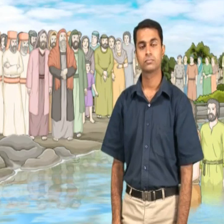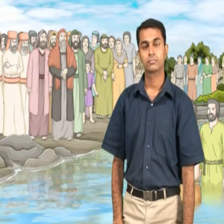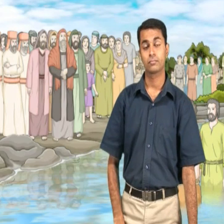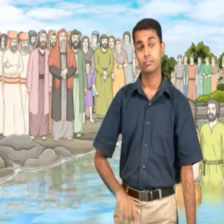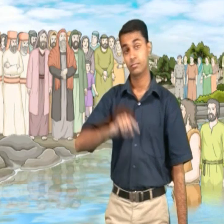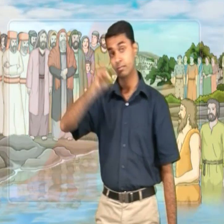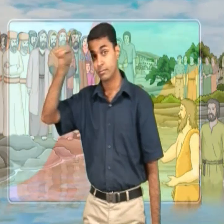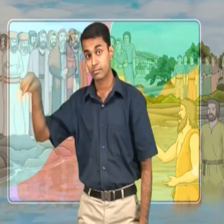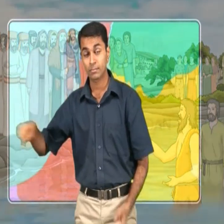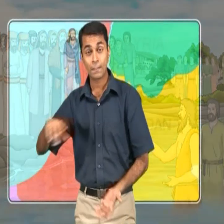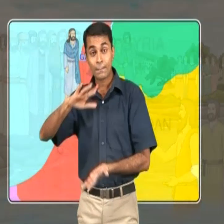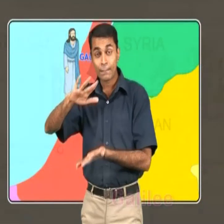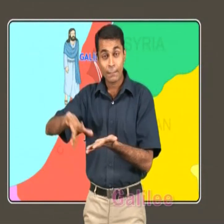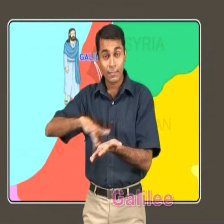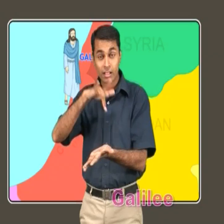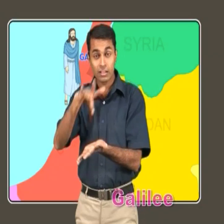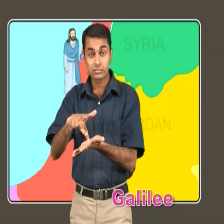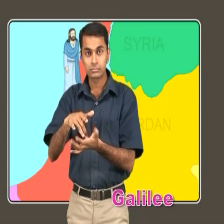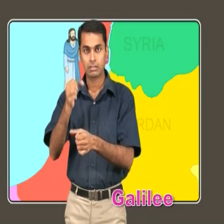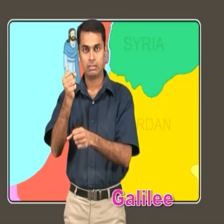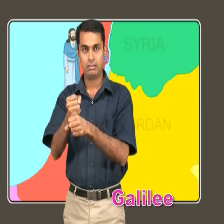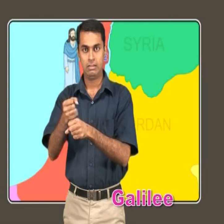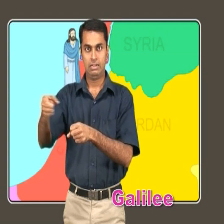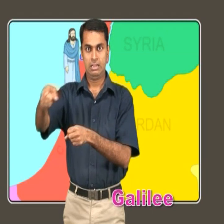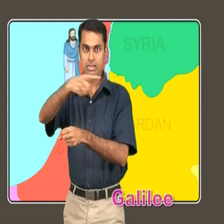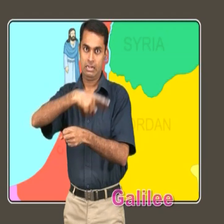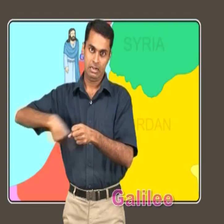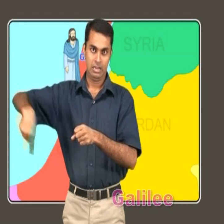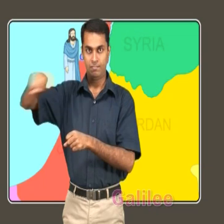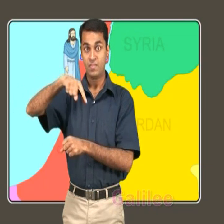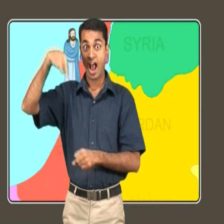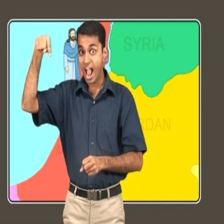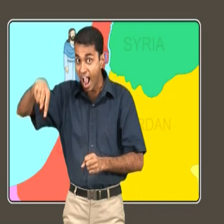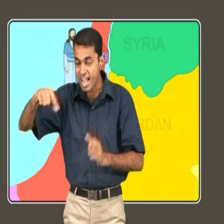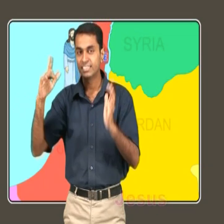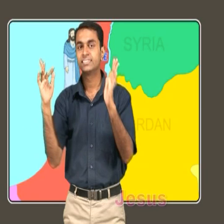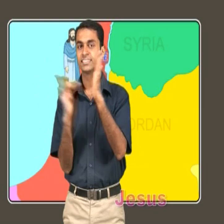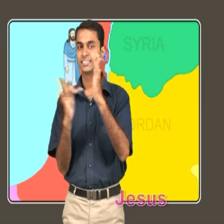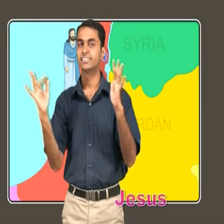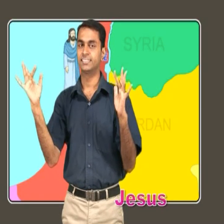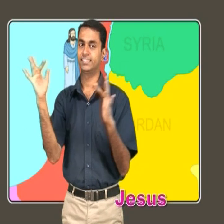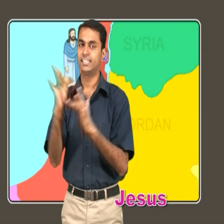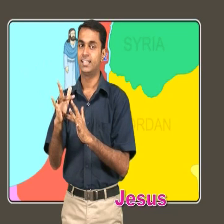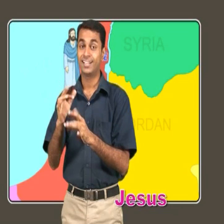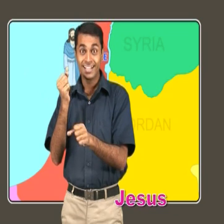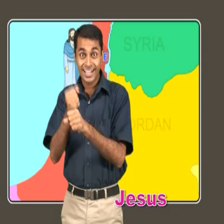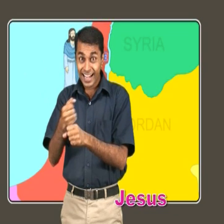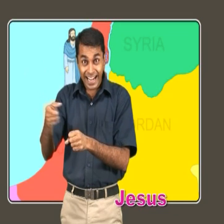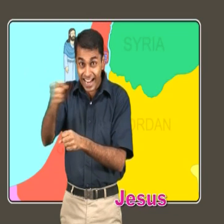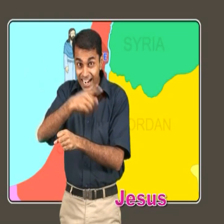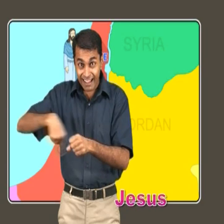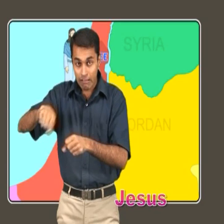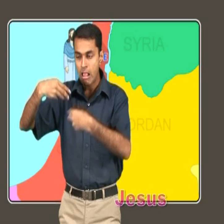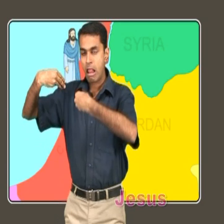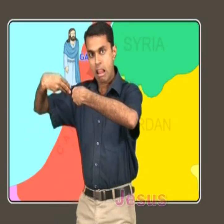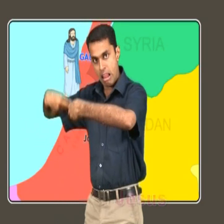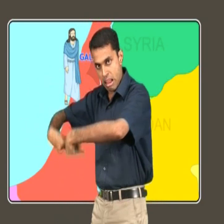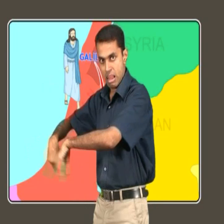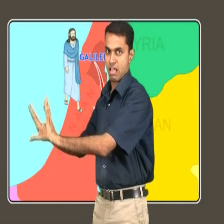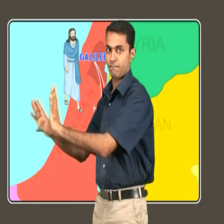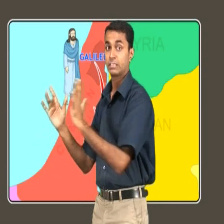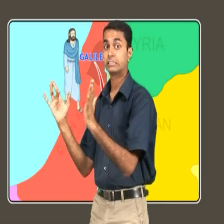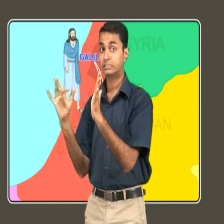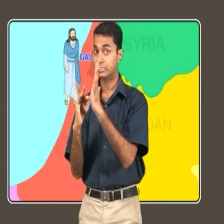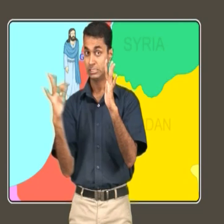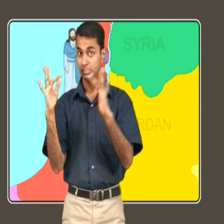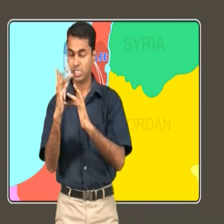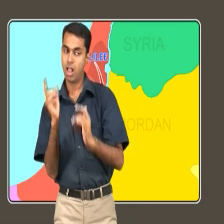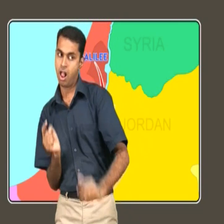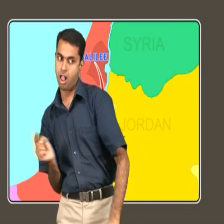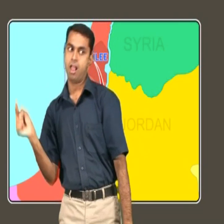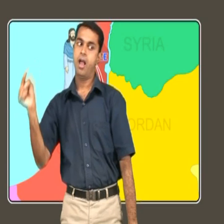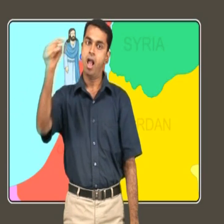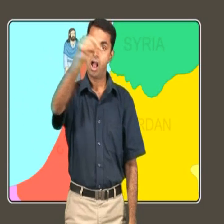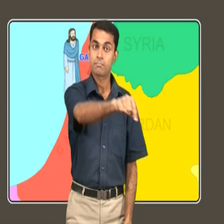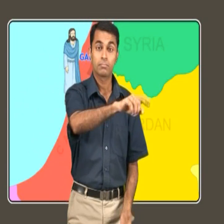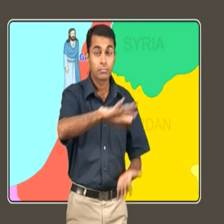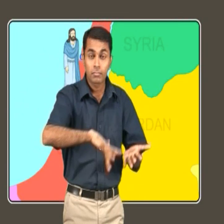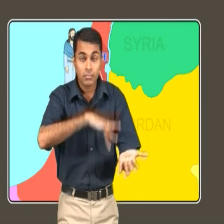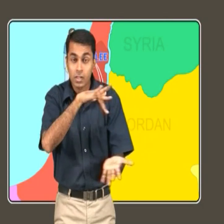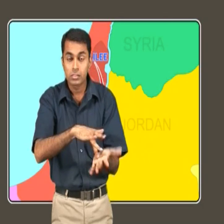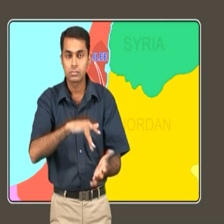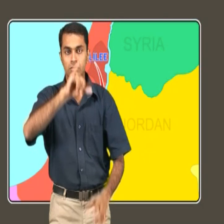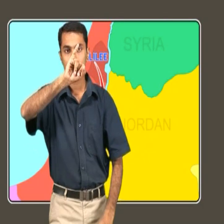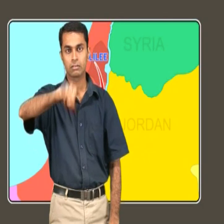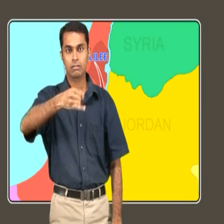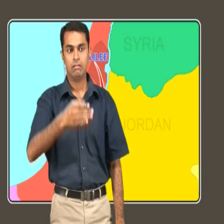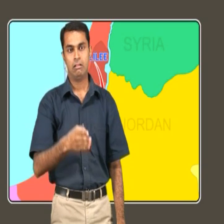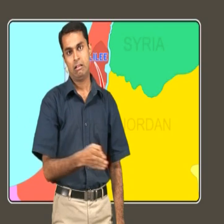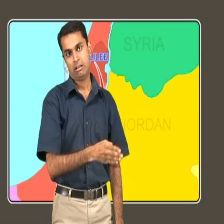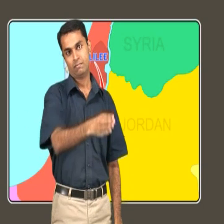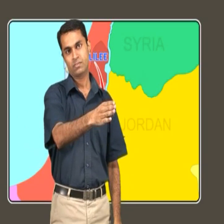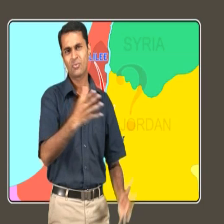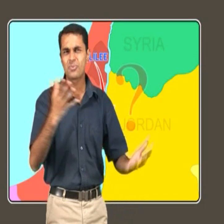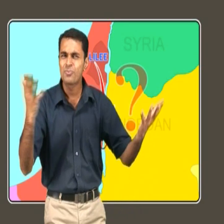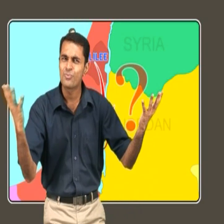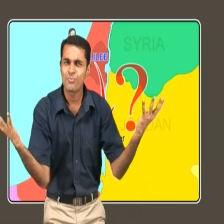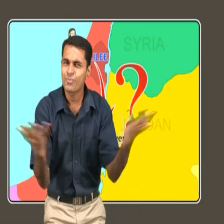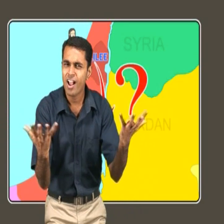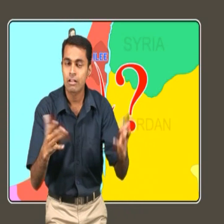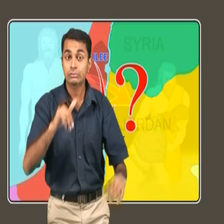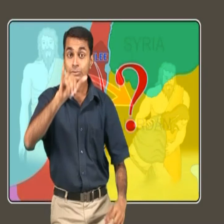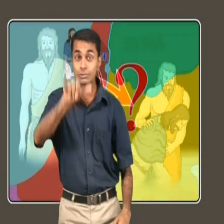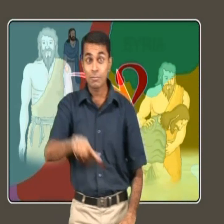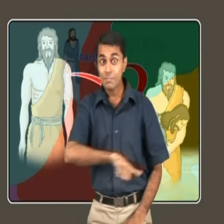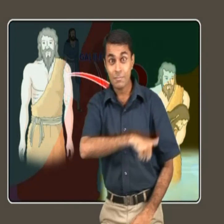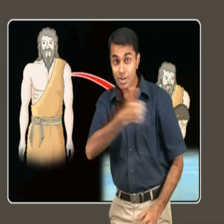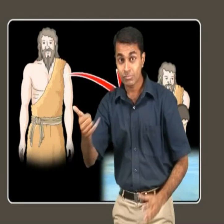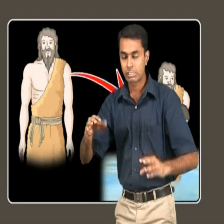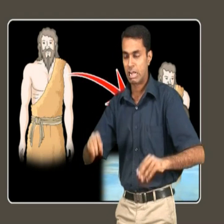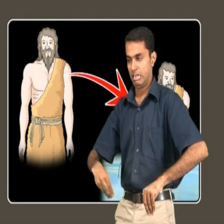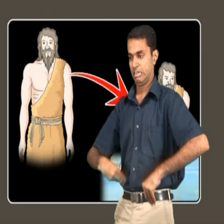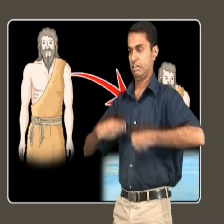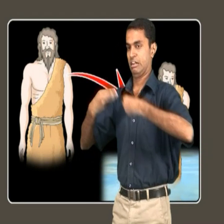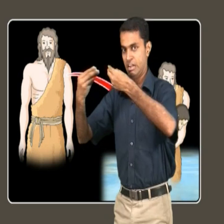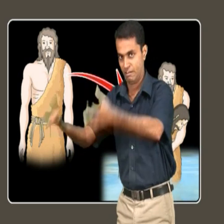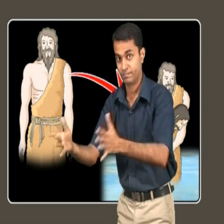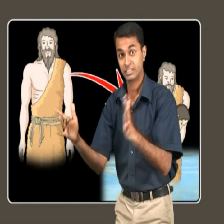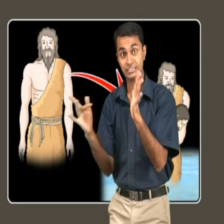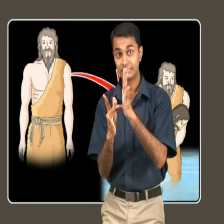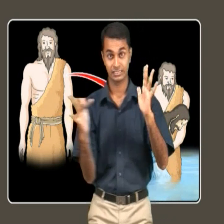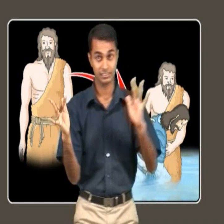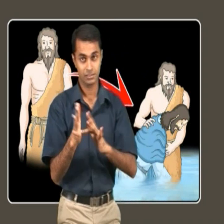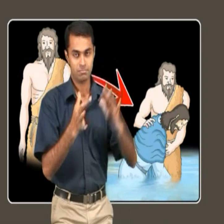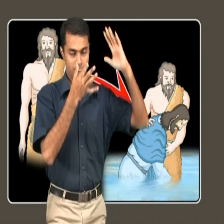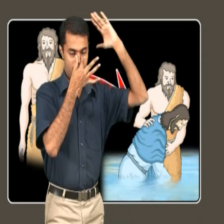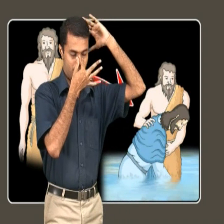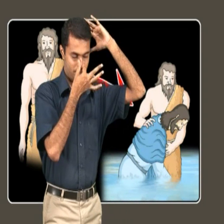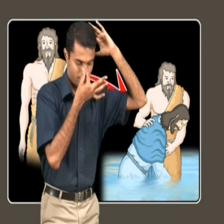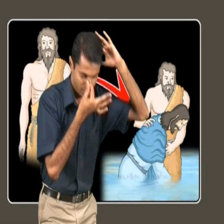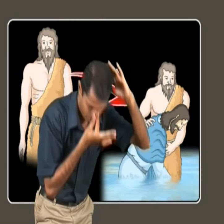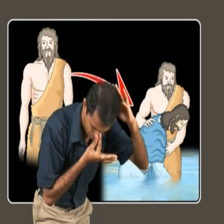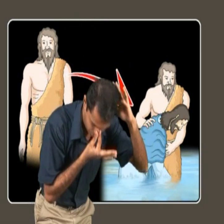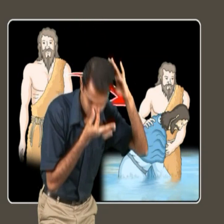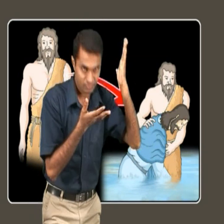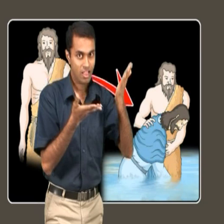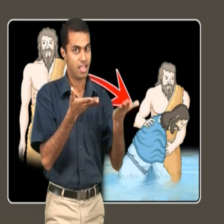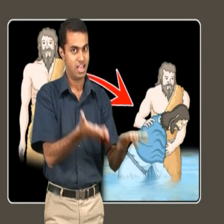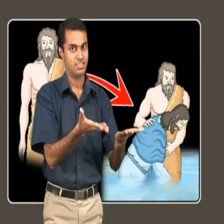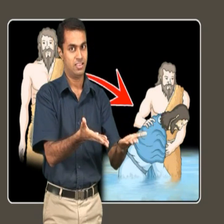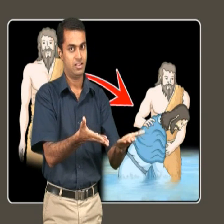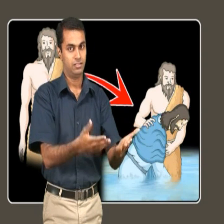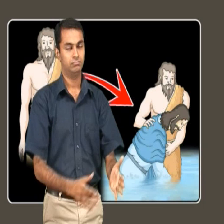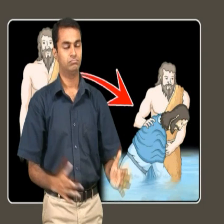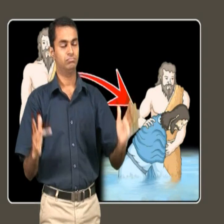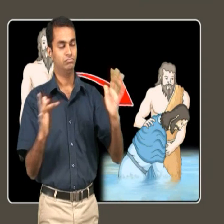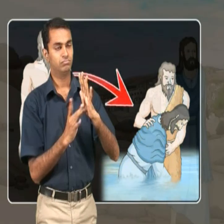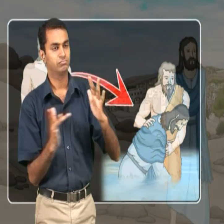At that time Jesus came from Galilee to the Jordan to be baptized by John.